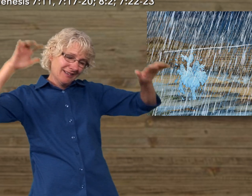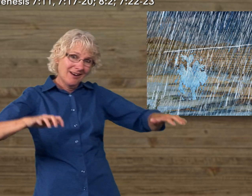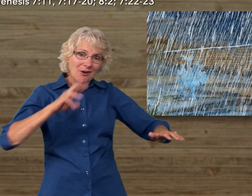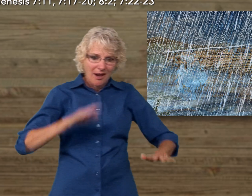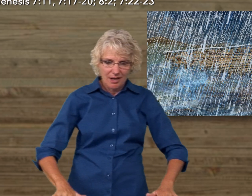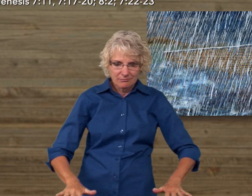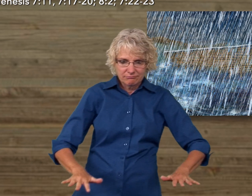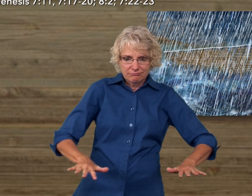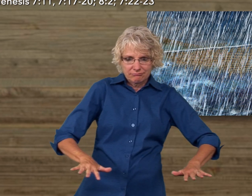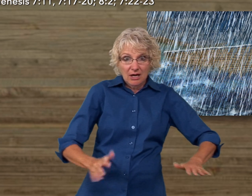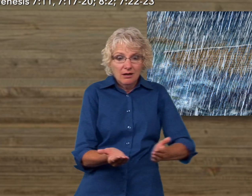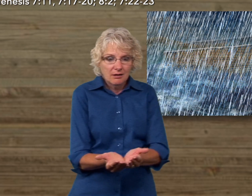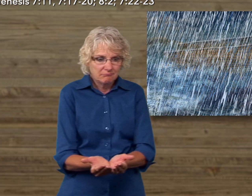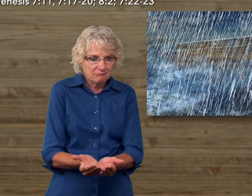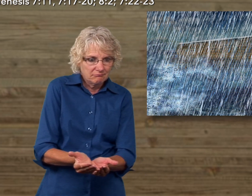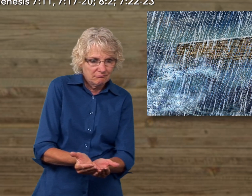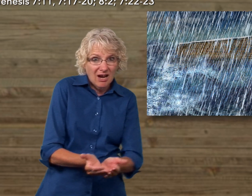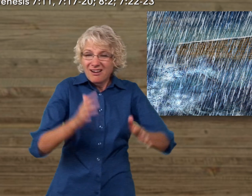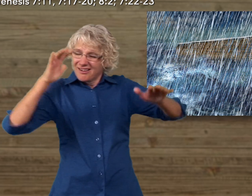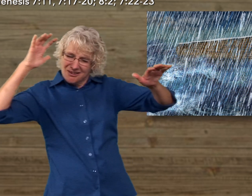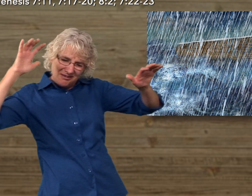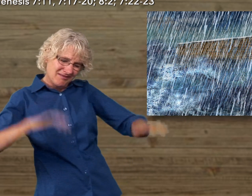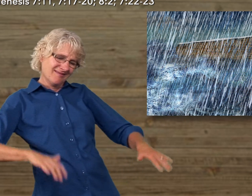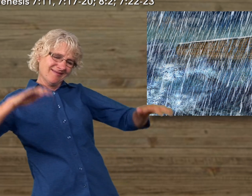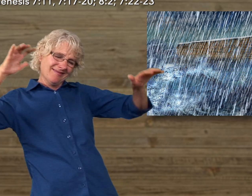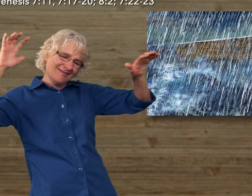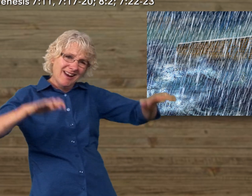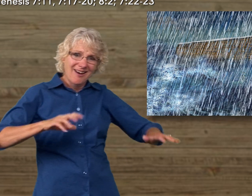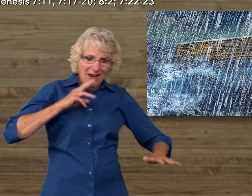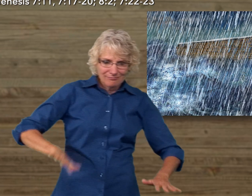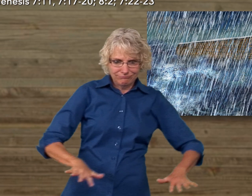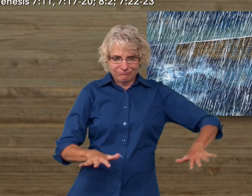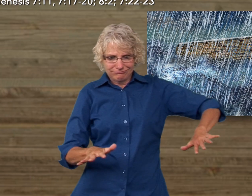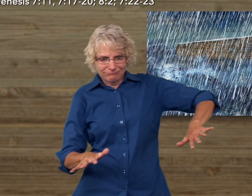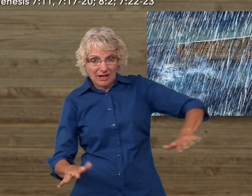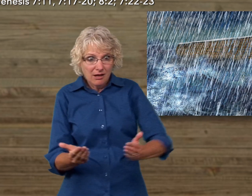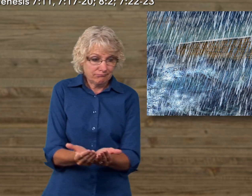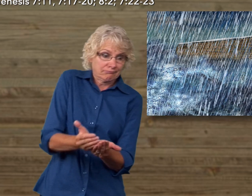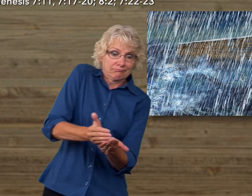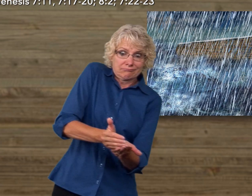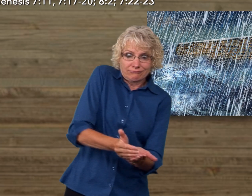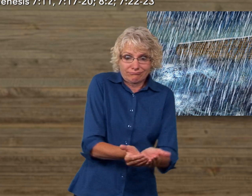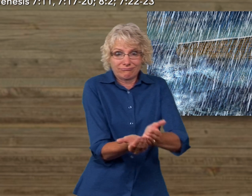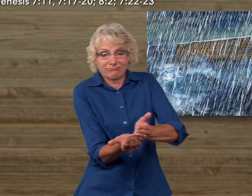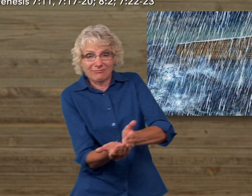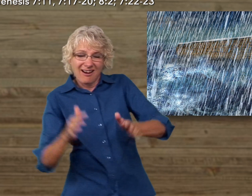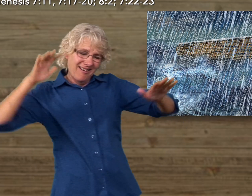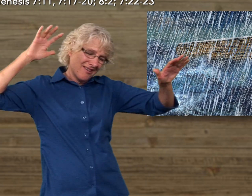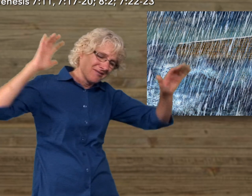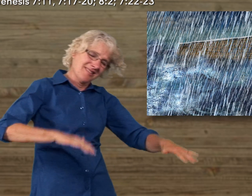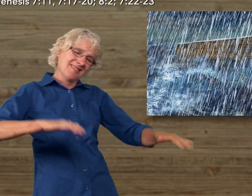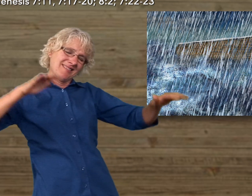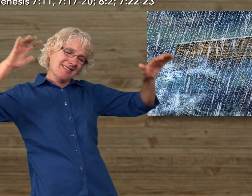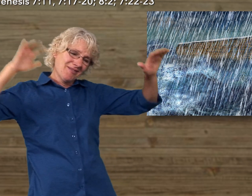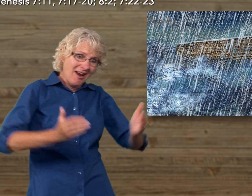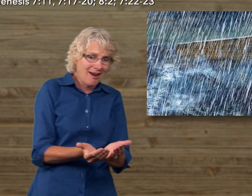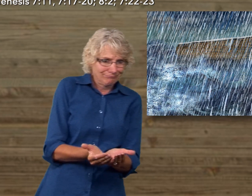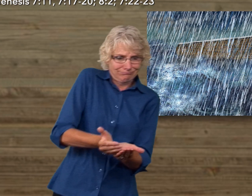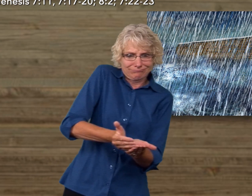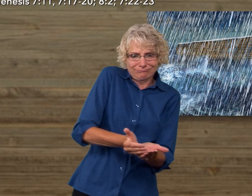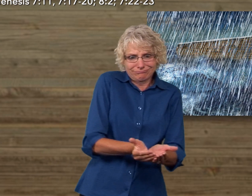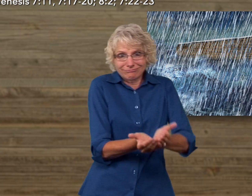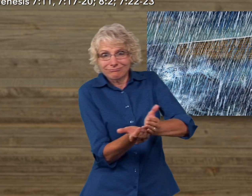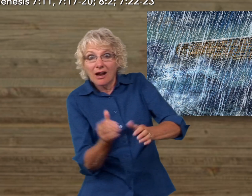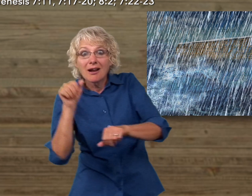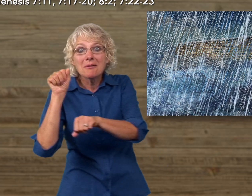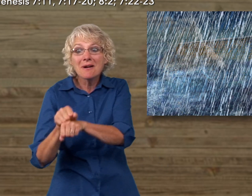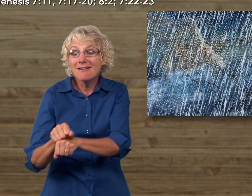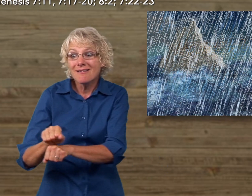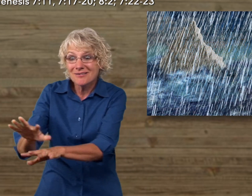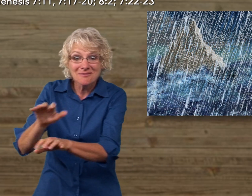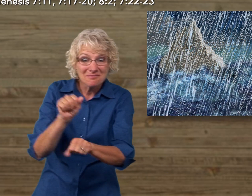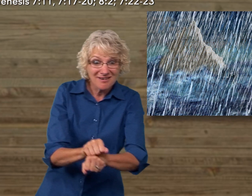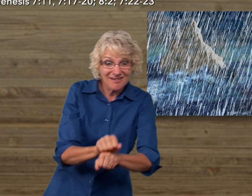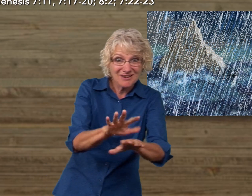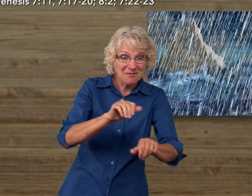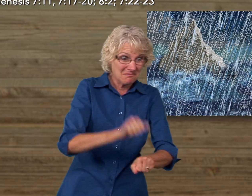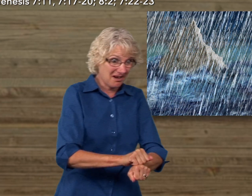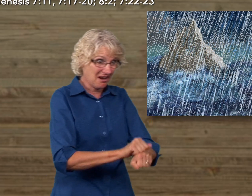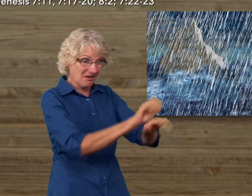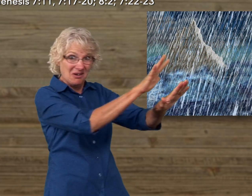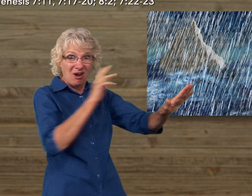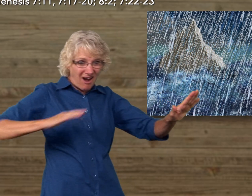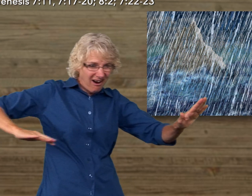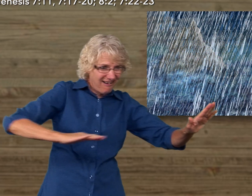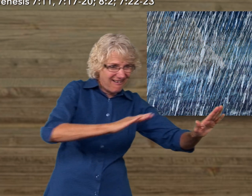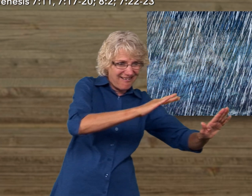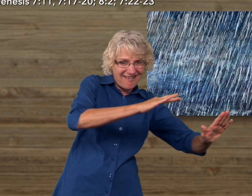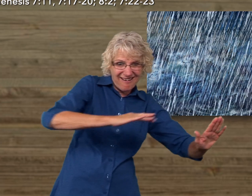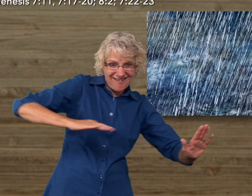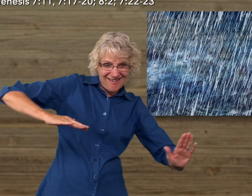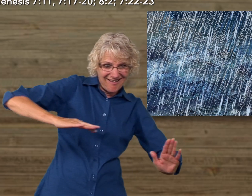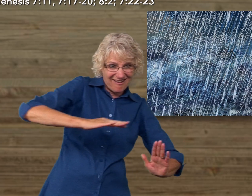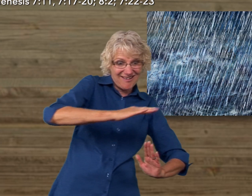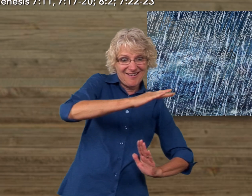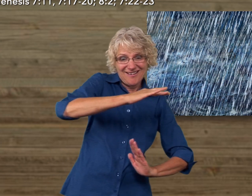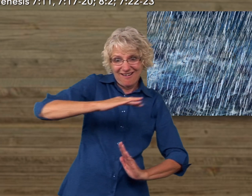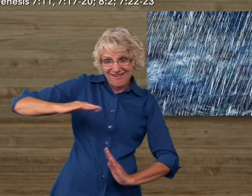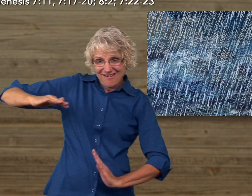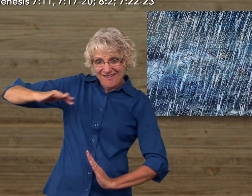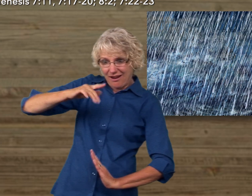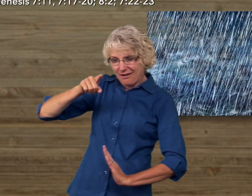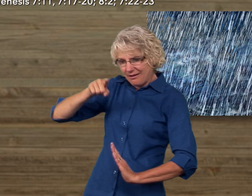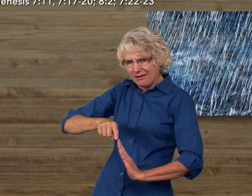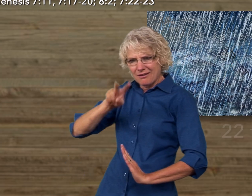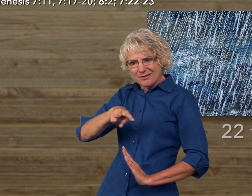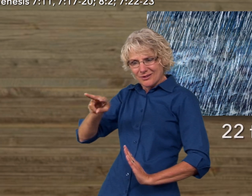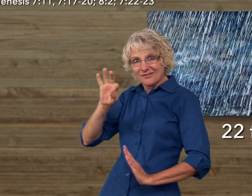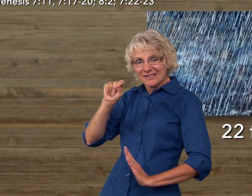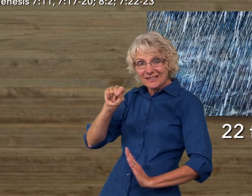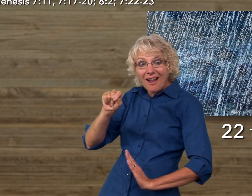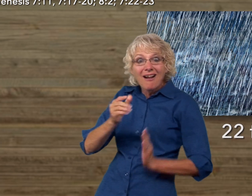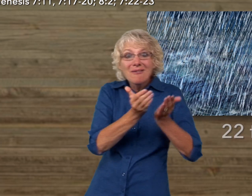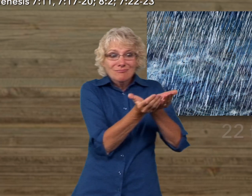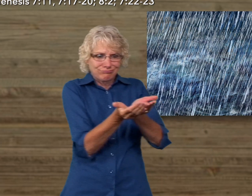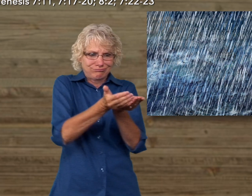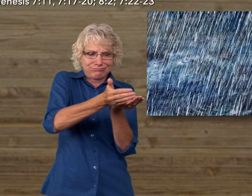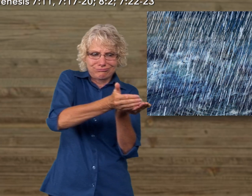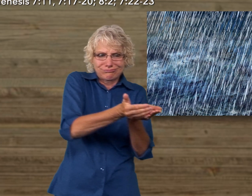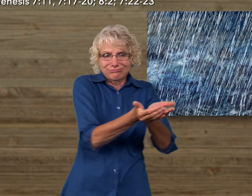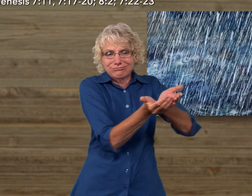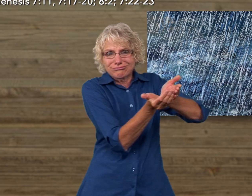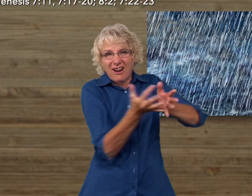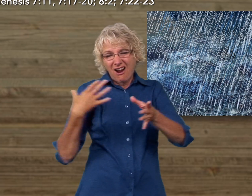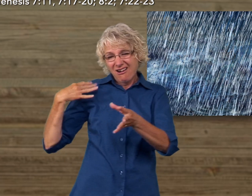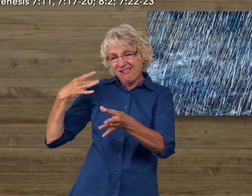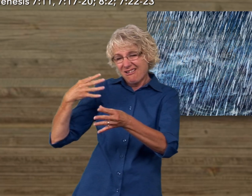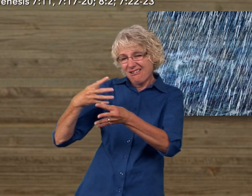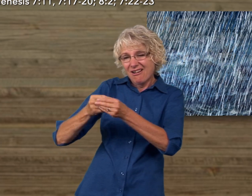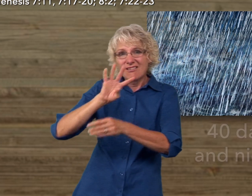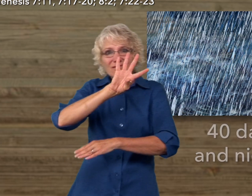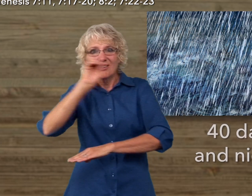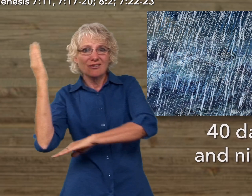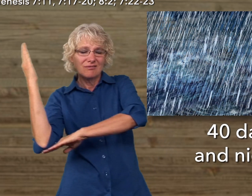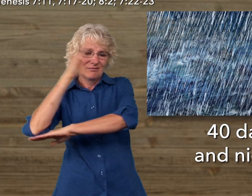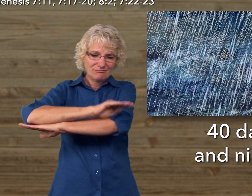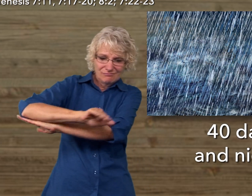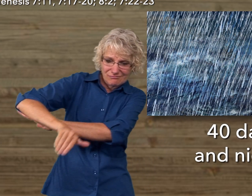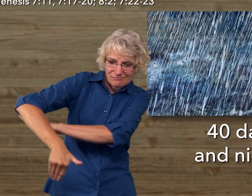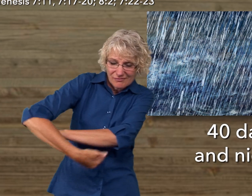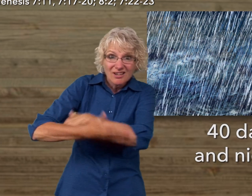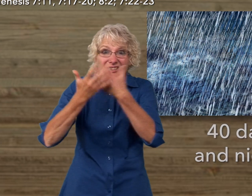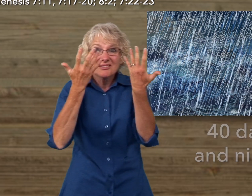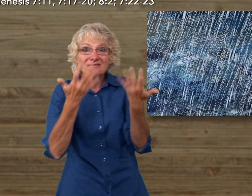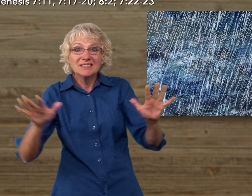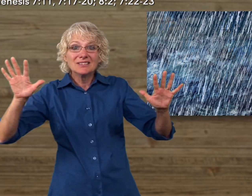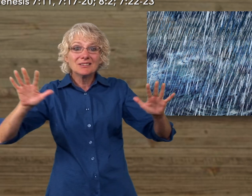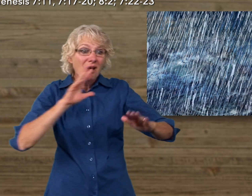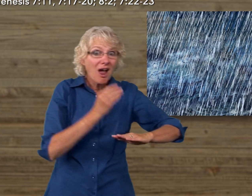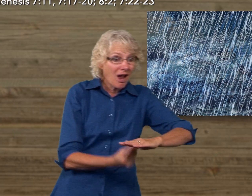For forty days the flood kept coming on the earth, and the waters rose and lifted the ark high above the earth. So the waters continued to surge and rise greatly on the earth, and the ark floated on the surface of the waters.